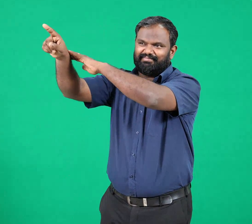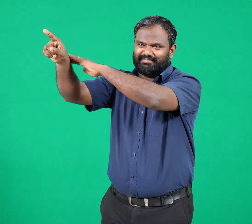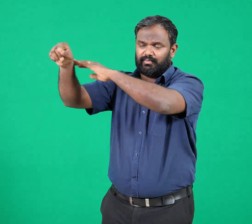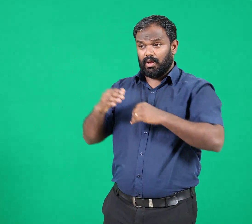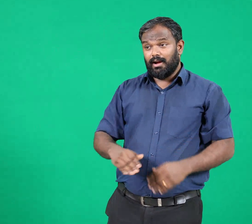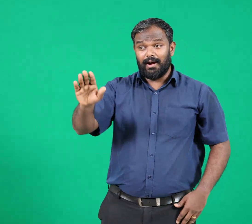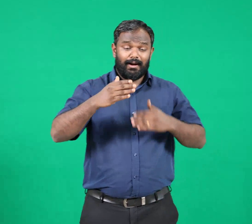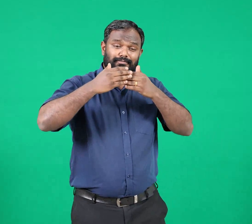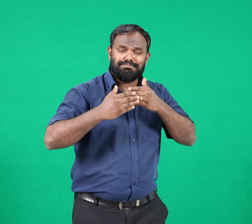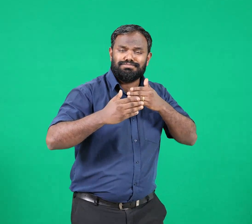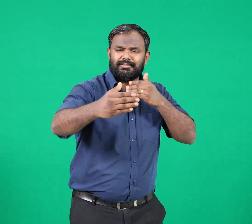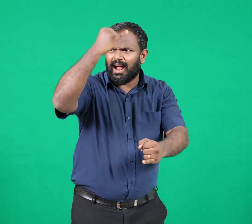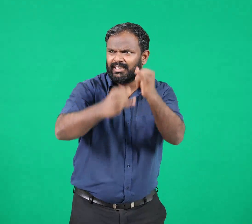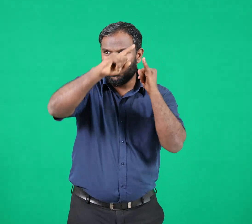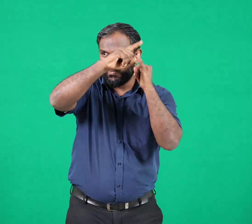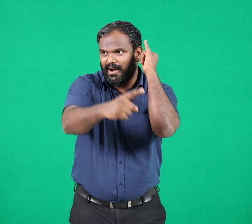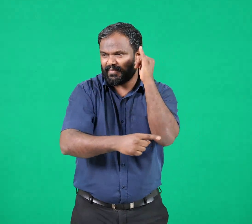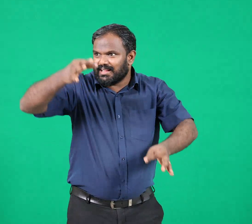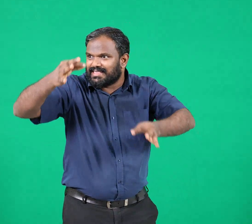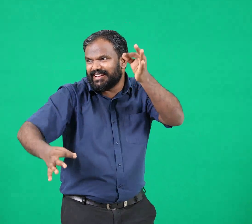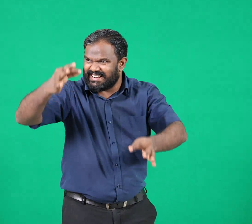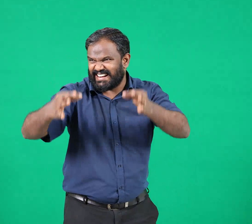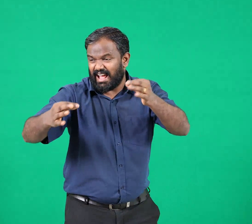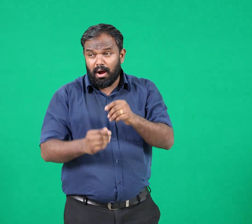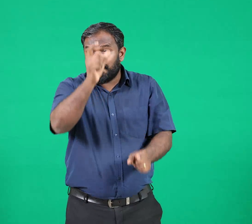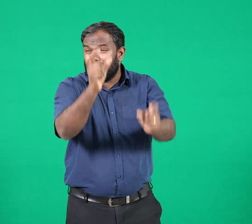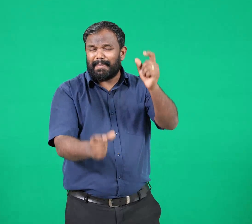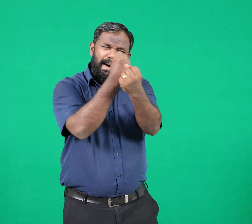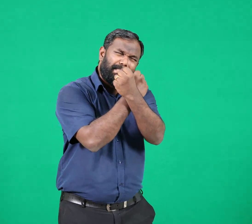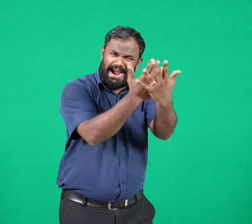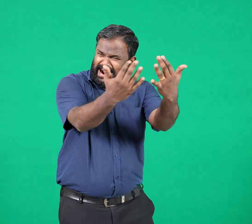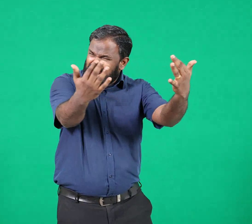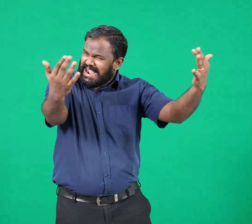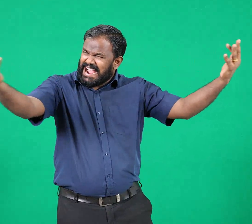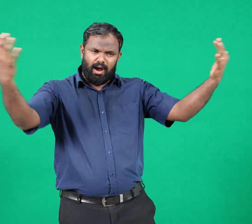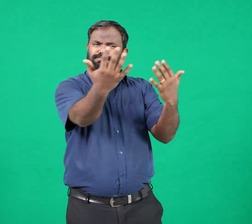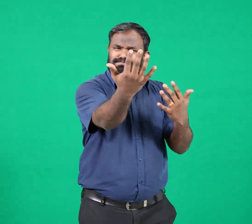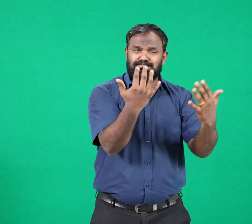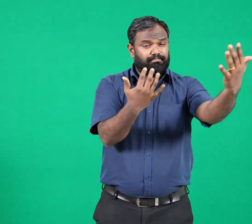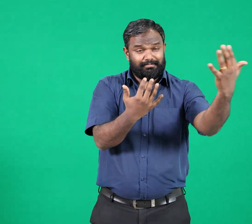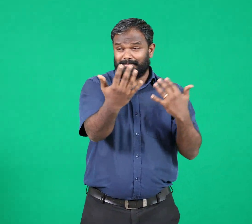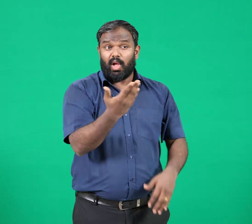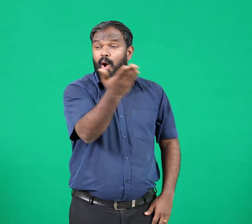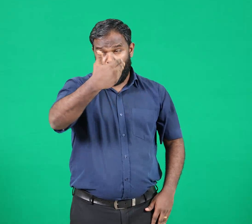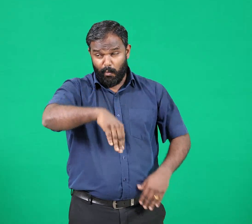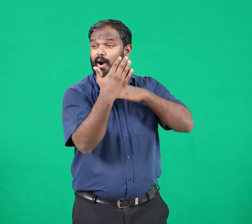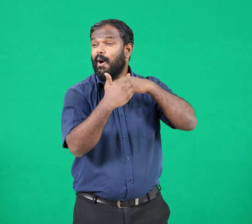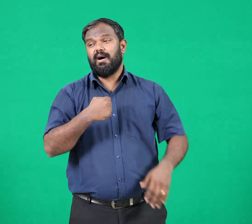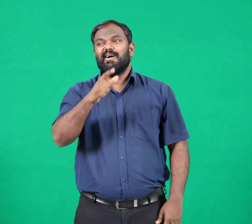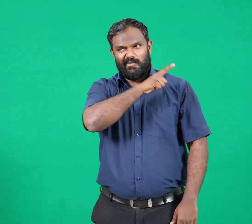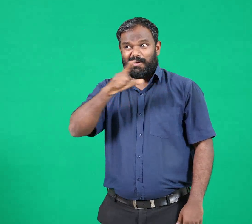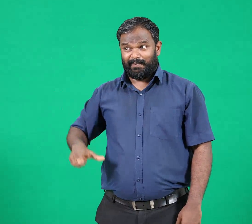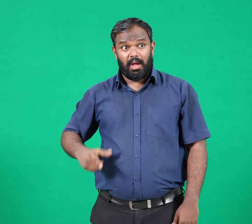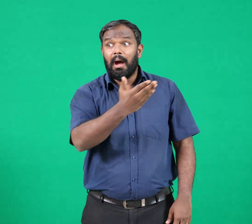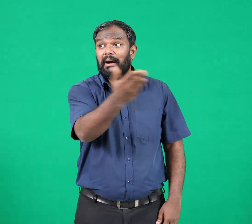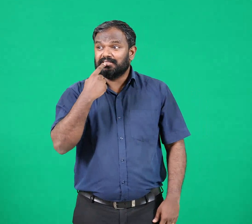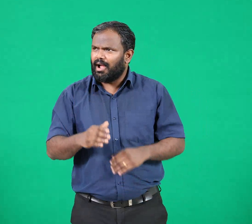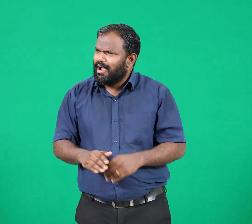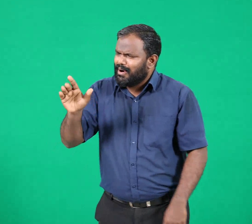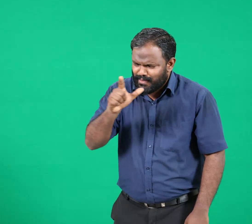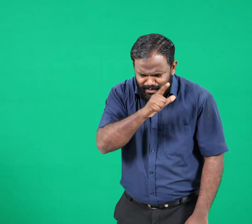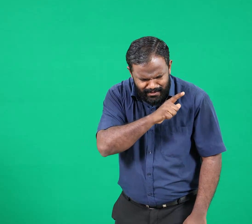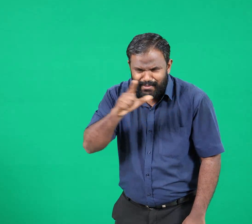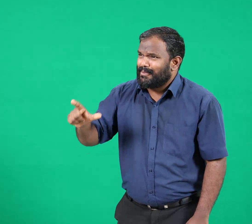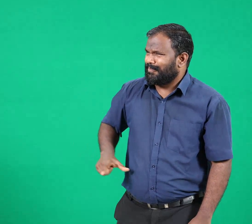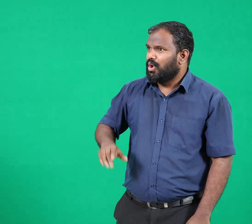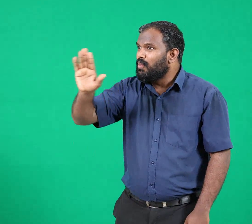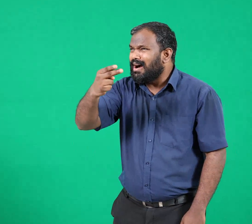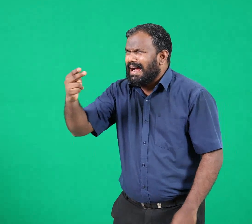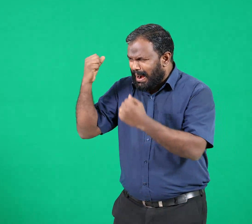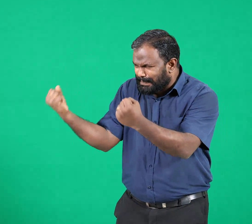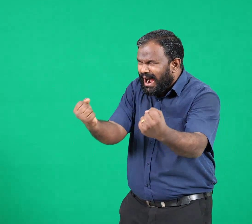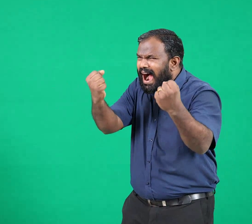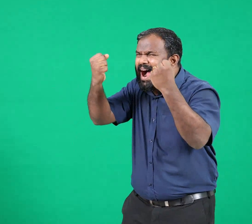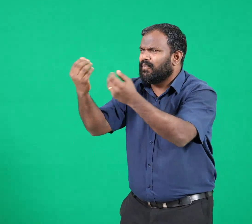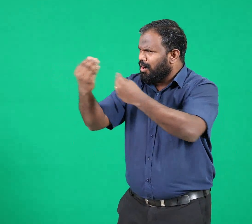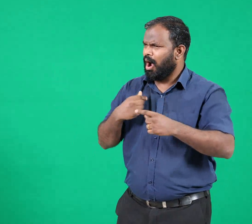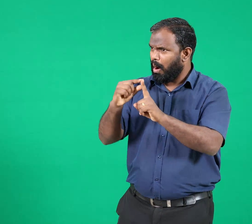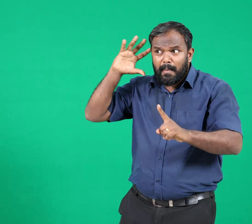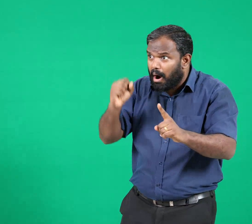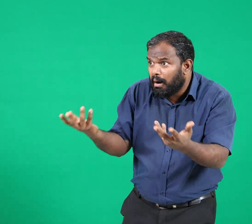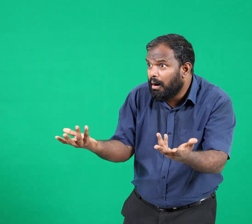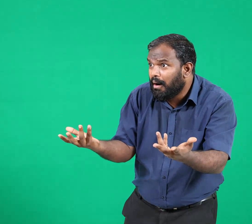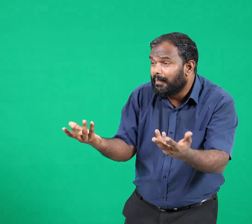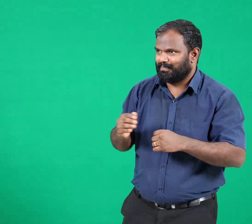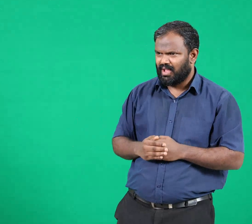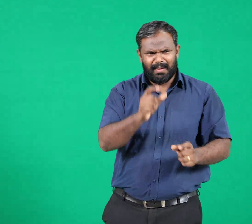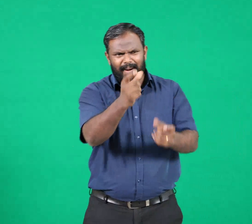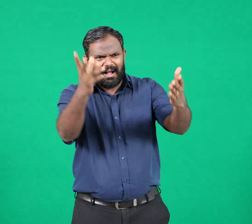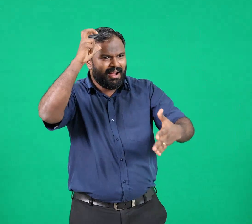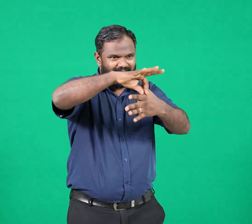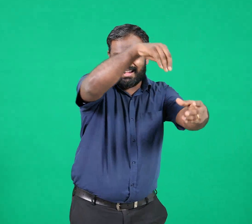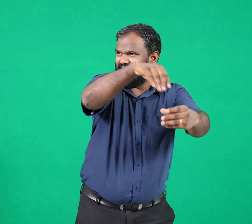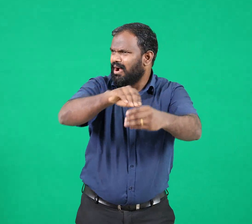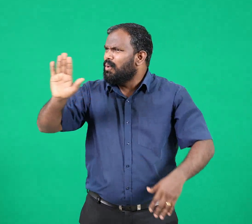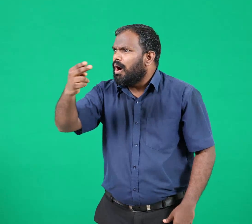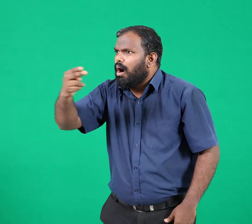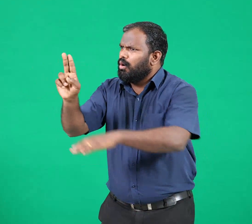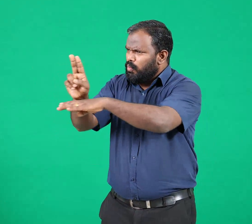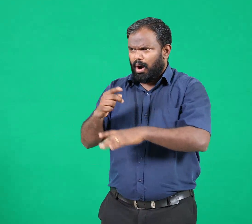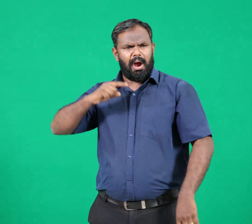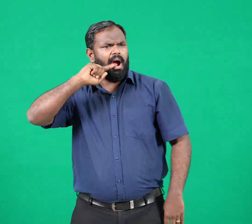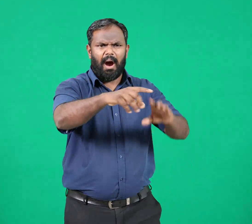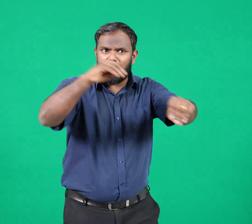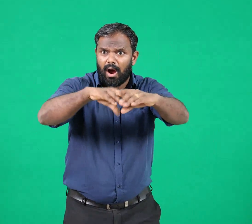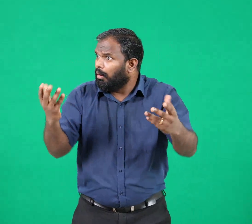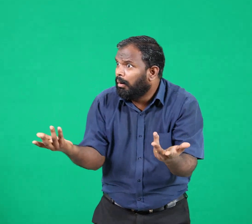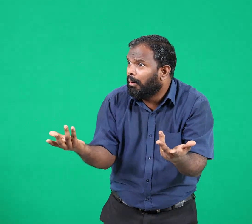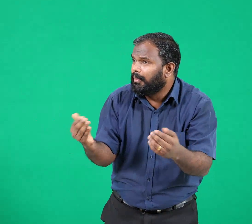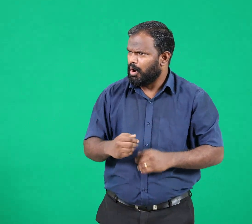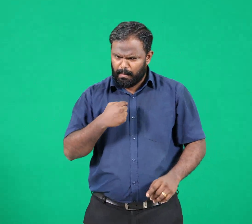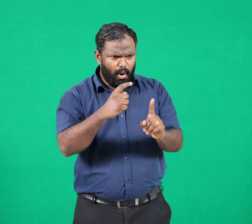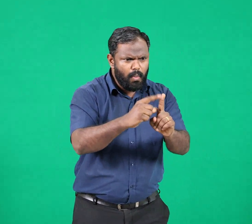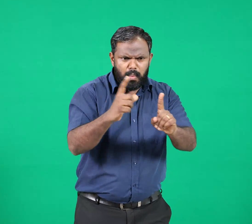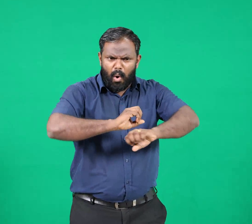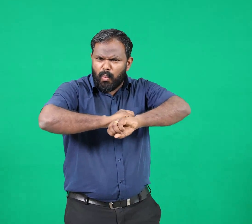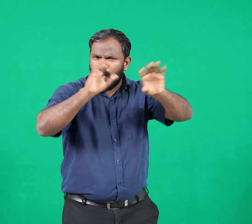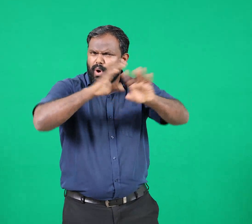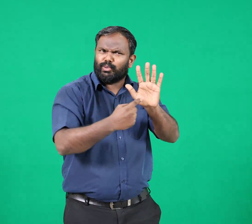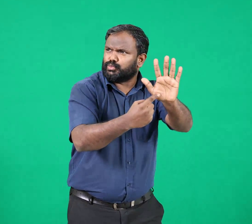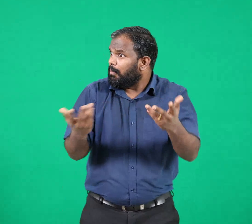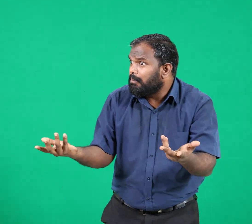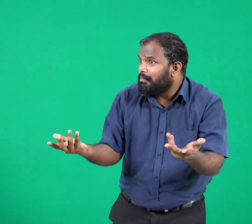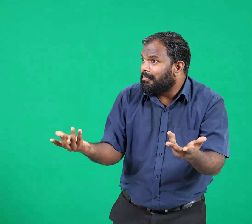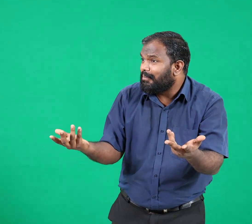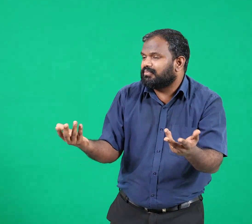Many will say to Me on that day, ' Lord, Lord, did we not prophesy in Your name, and in Your name drive out demons and perform many miracles?'